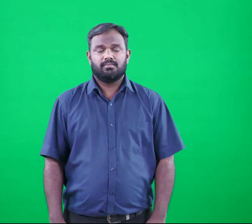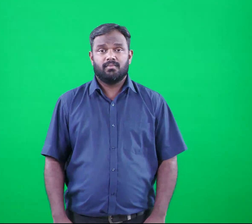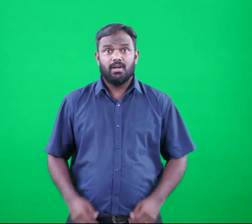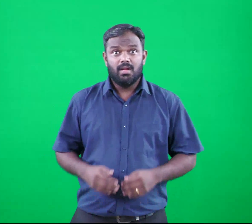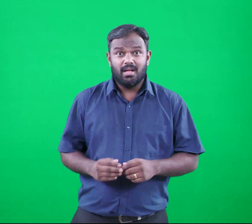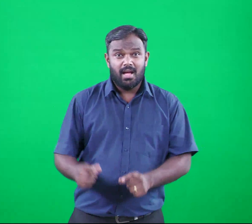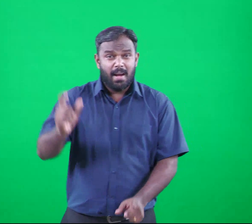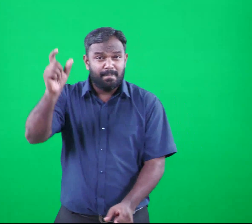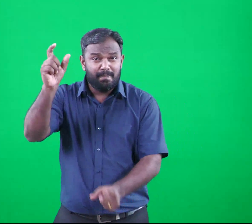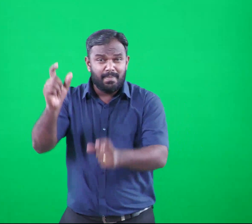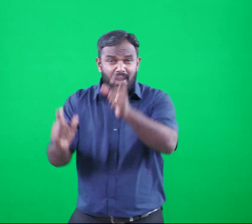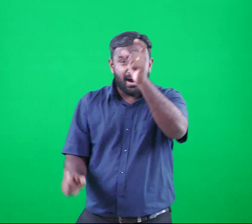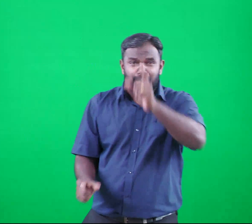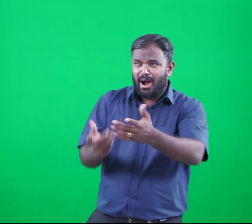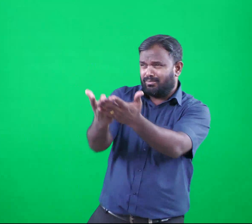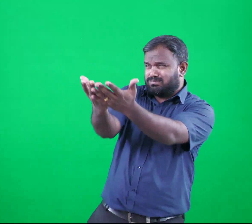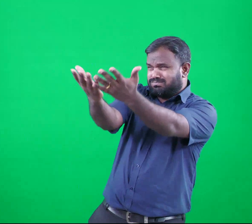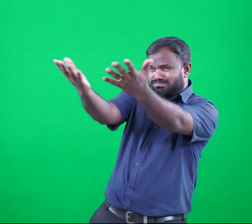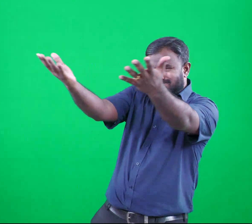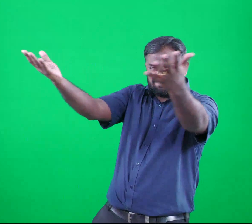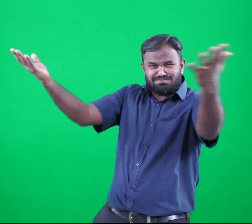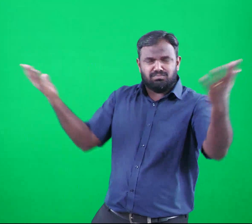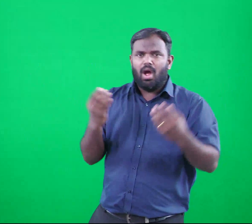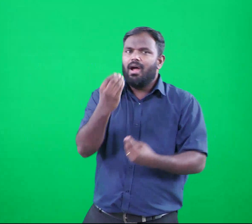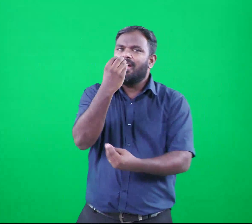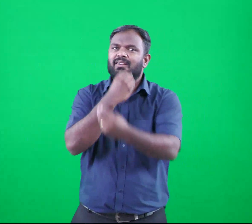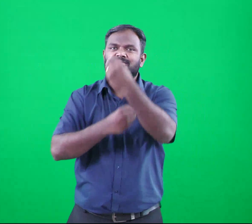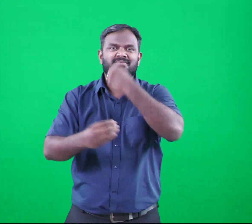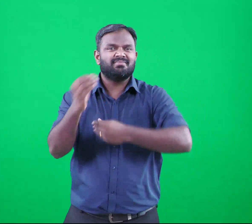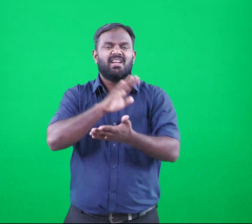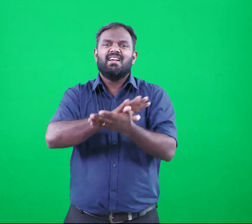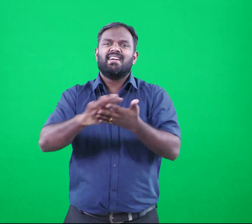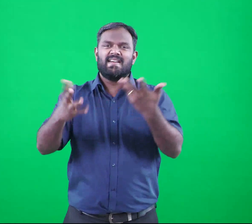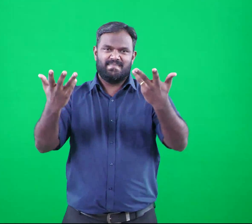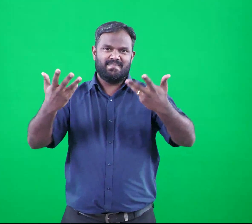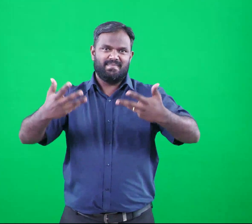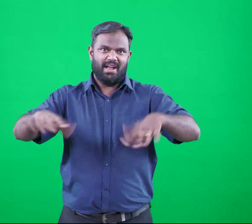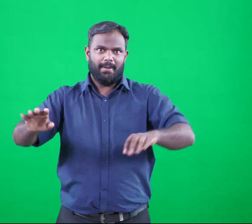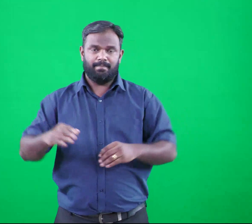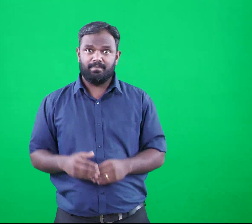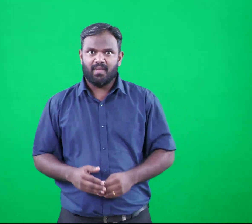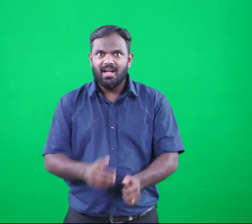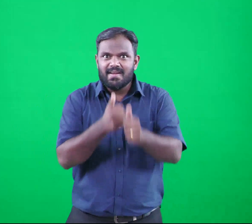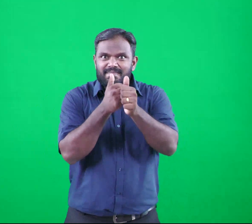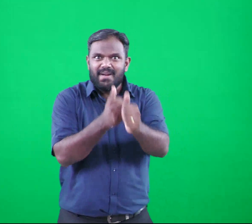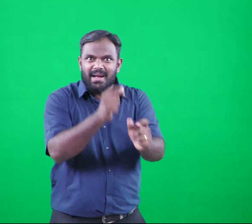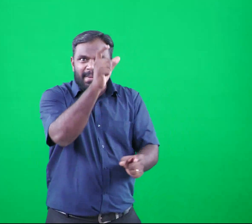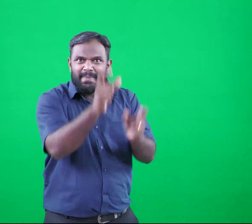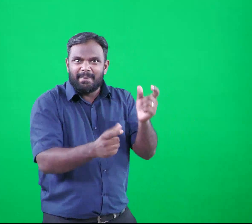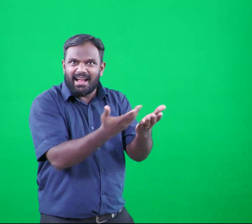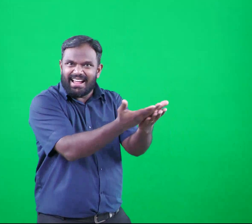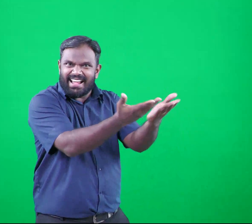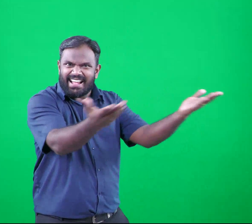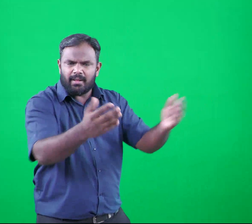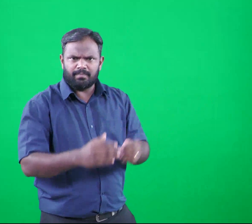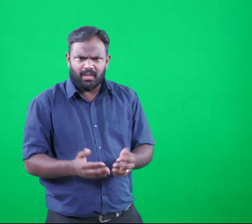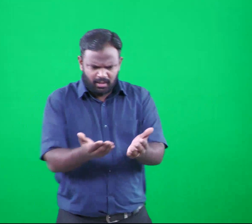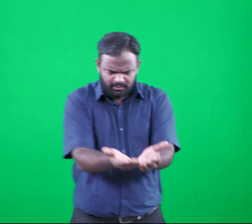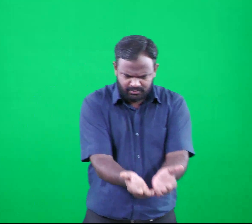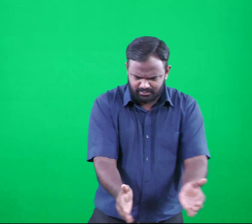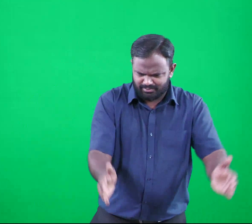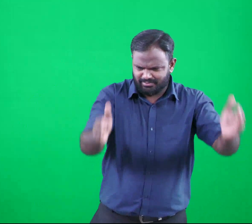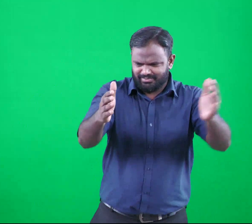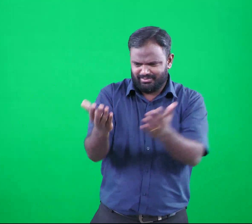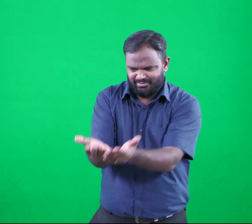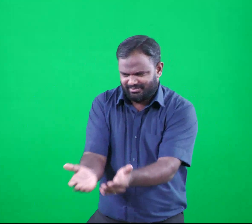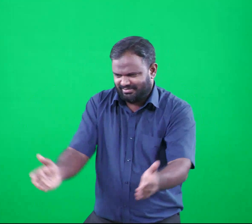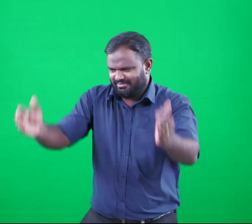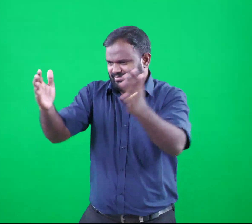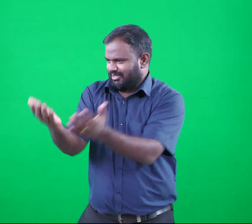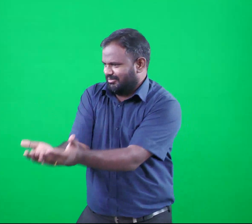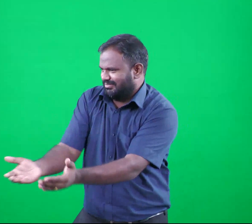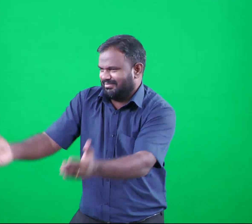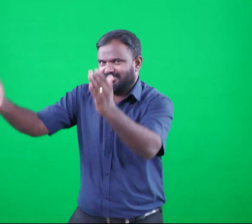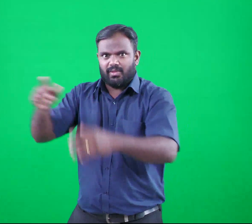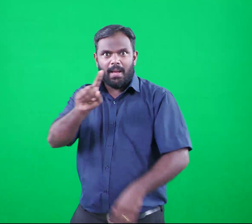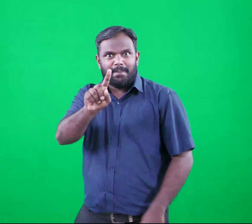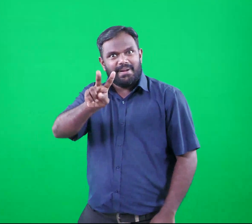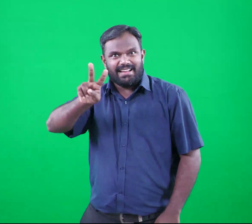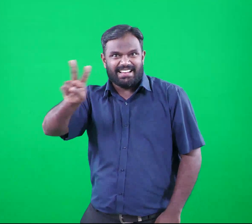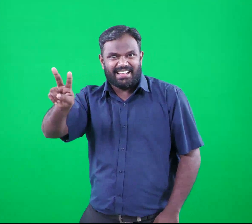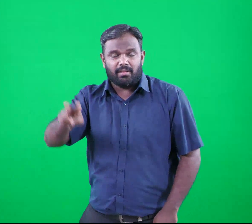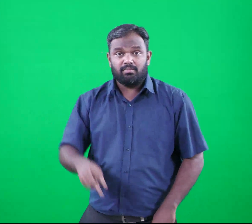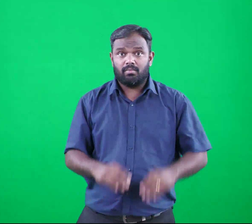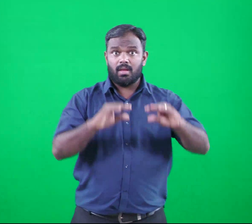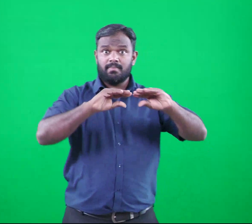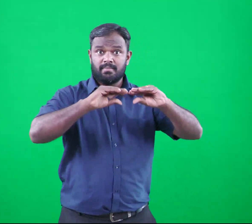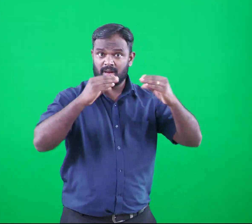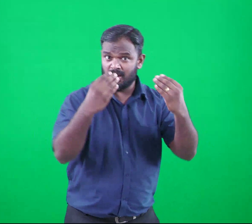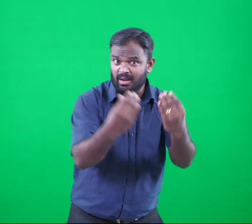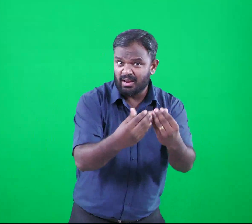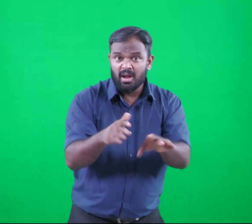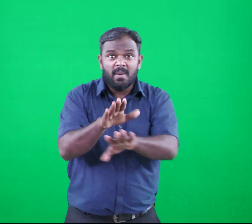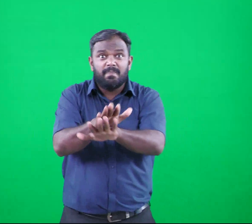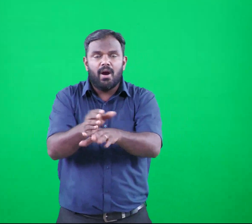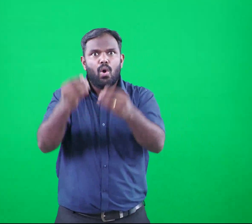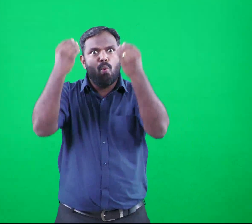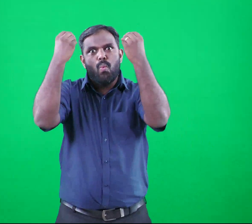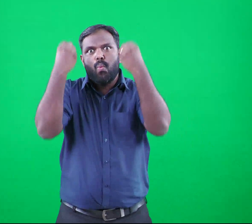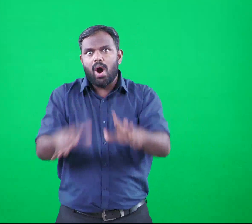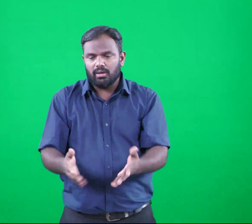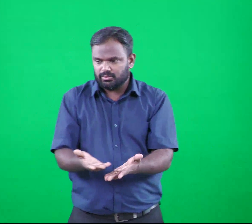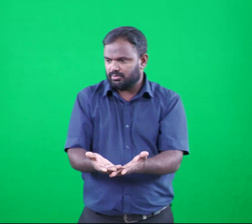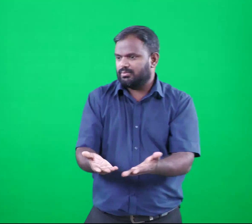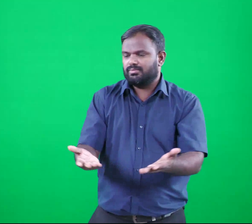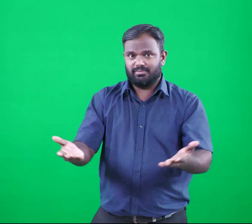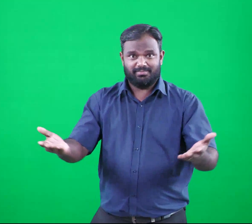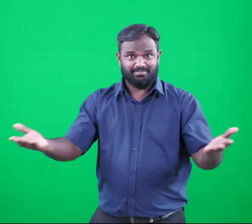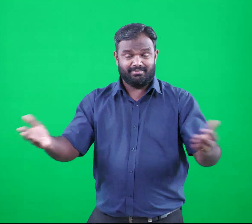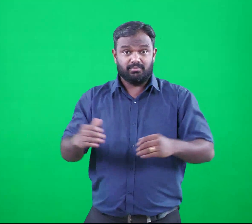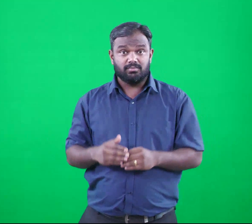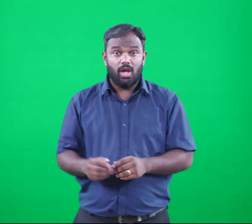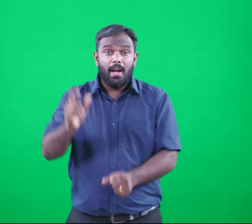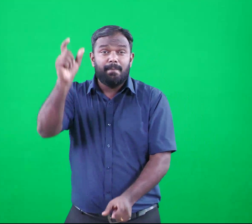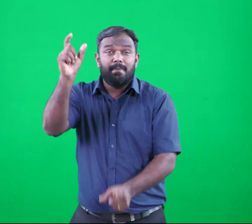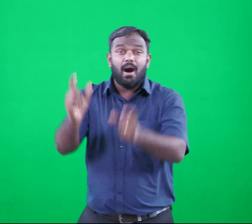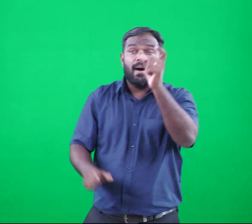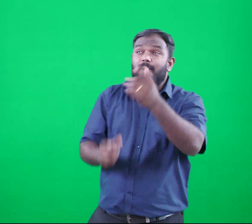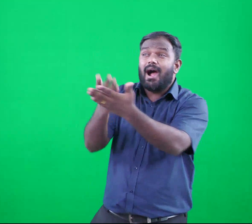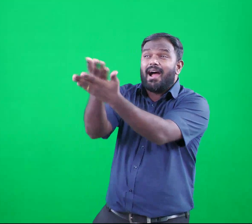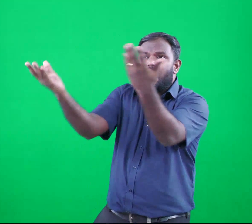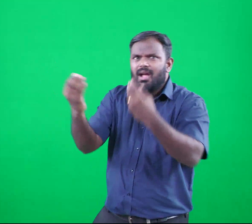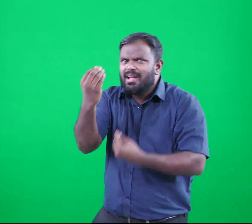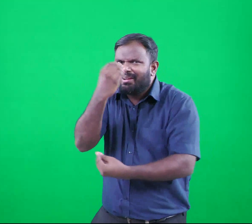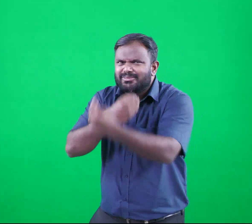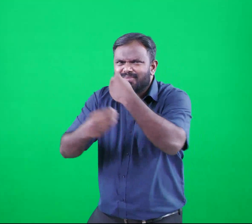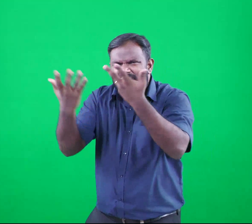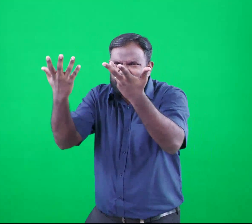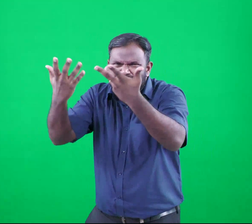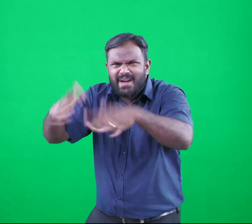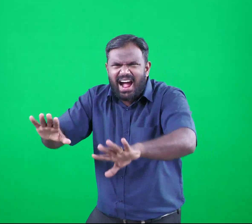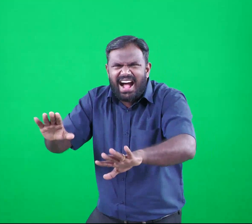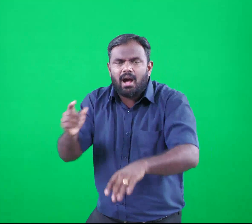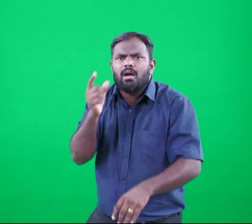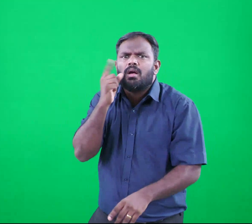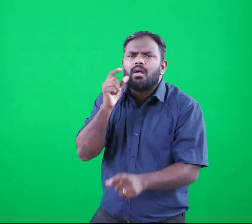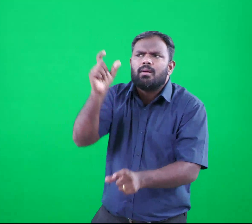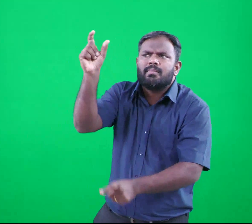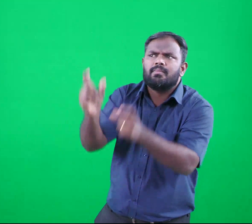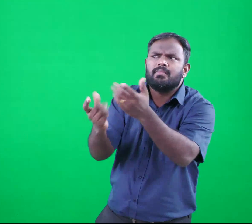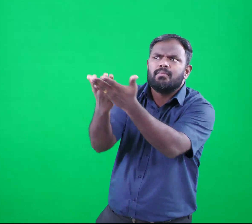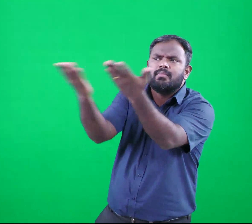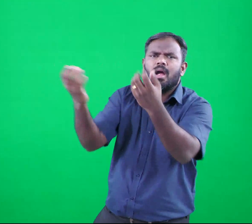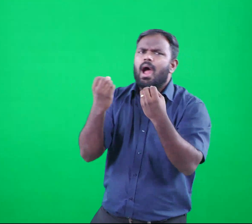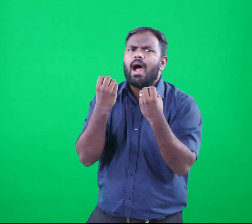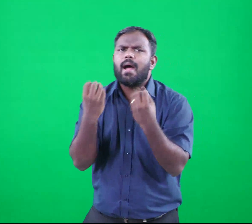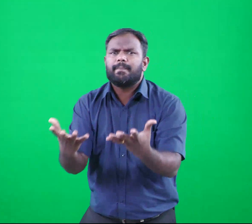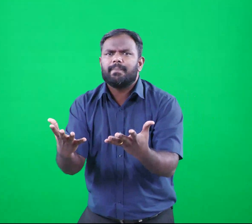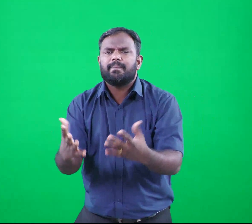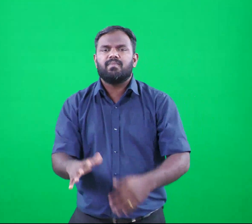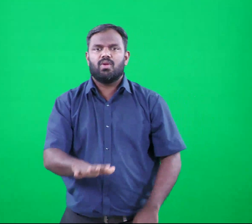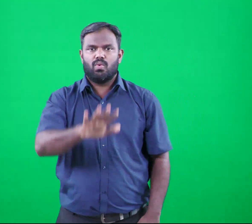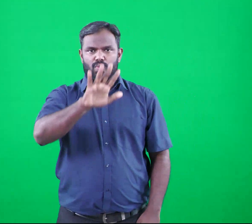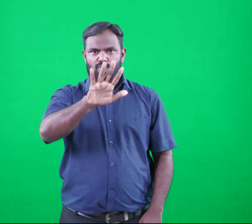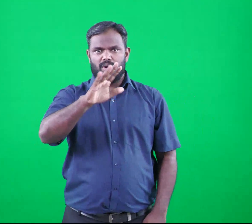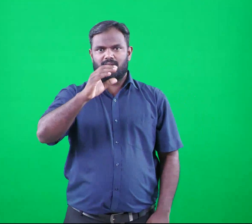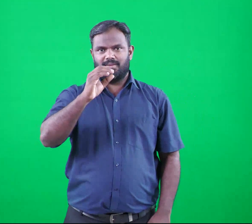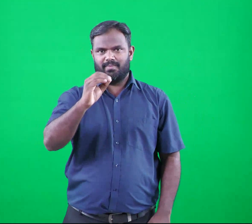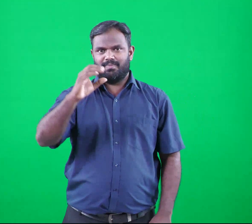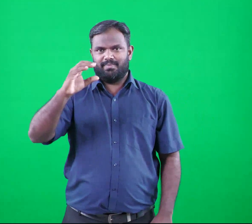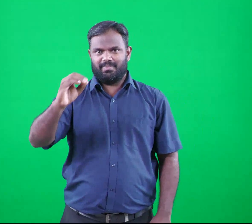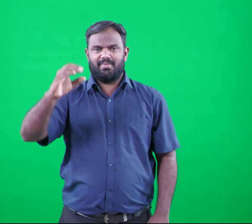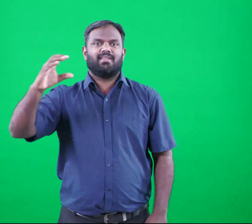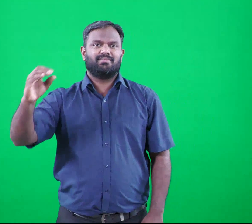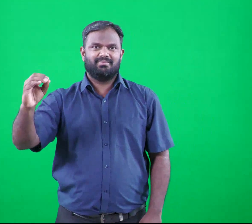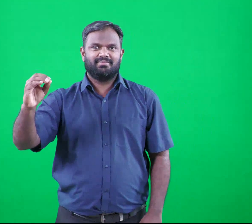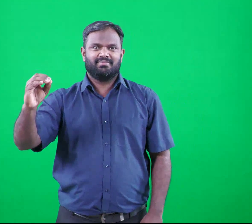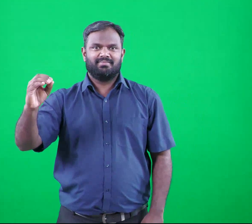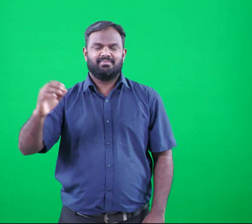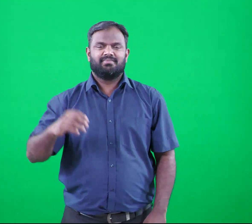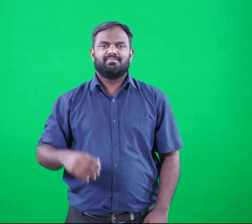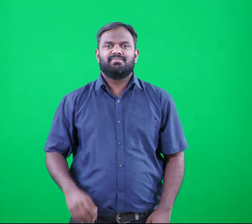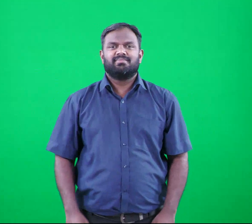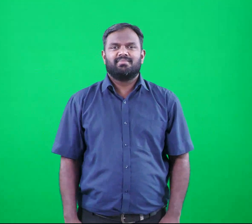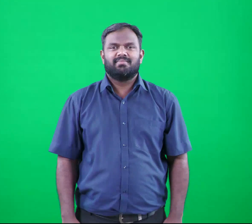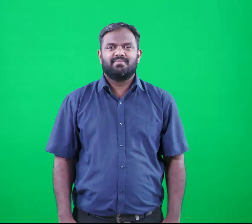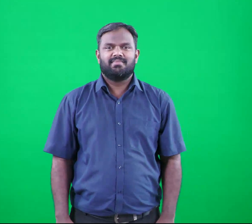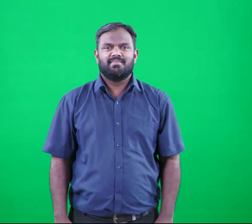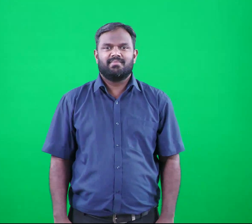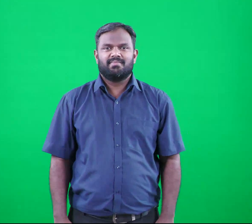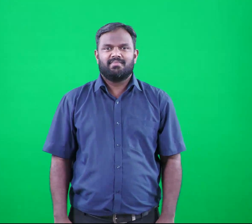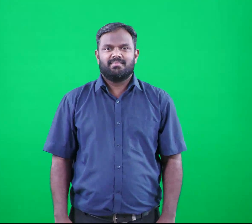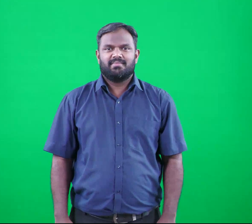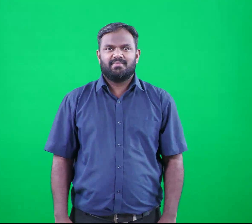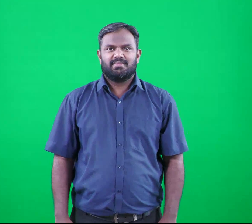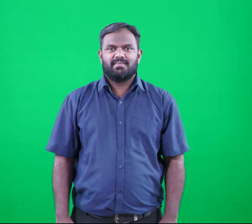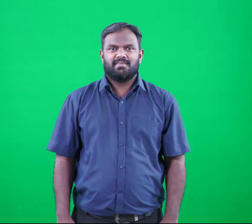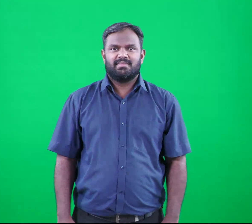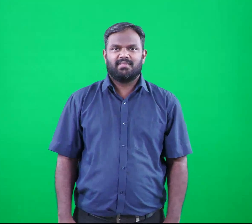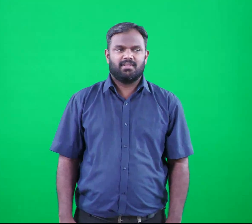and the disciples picked up twelve basketfuls of broken pieces of bread and fish. And there were five thousand men who had eaten the loaves.